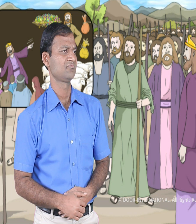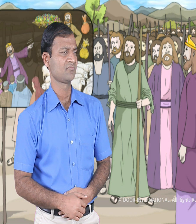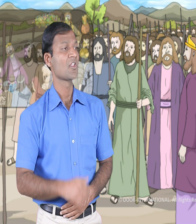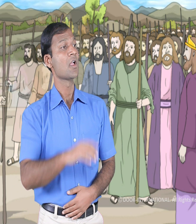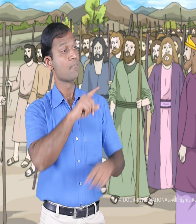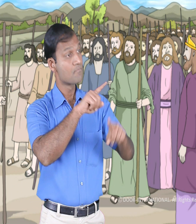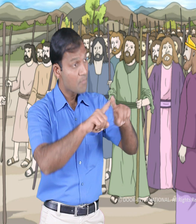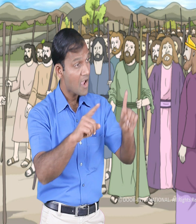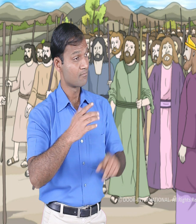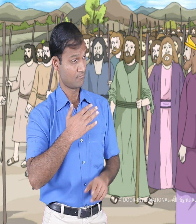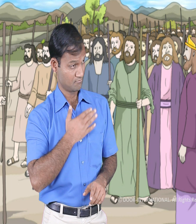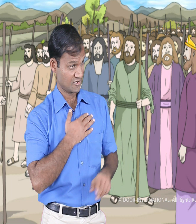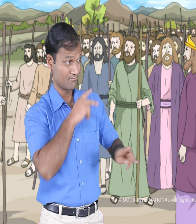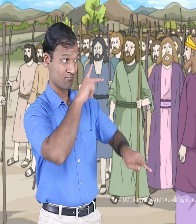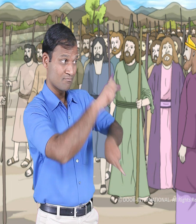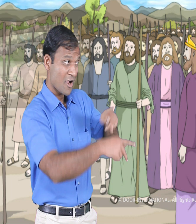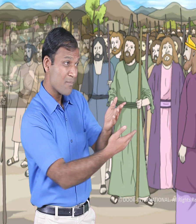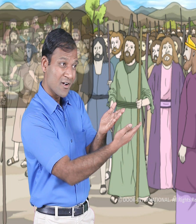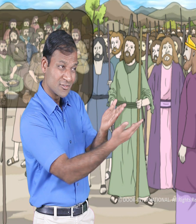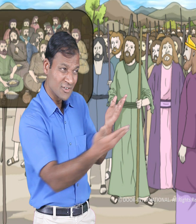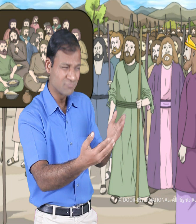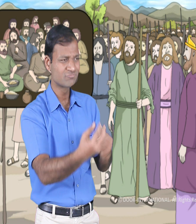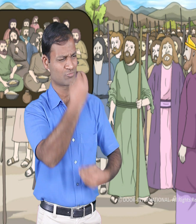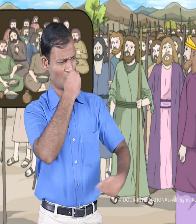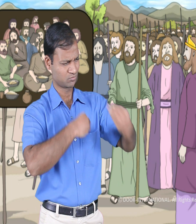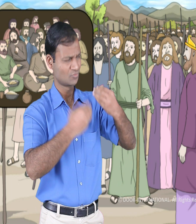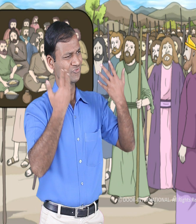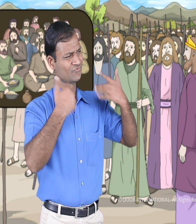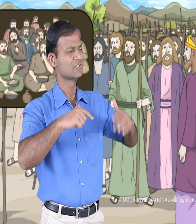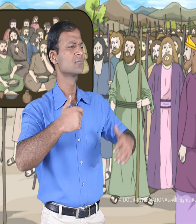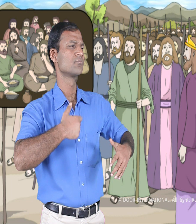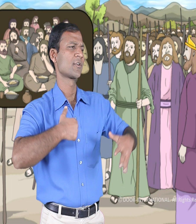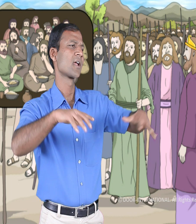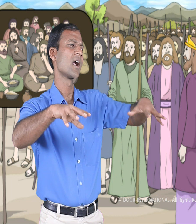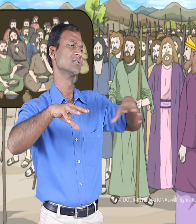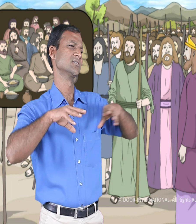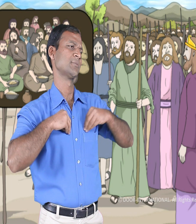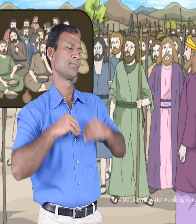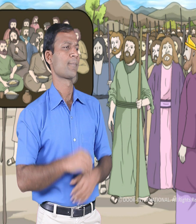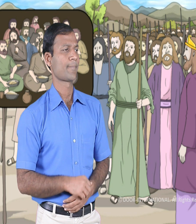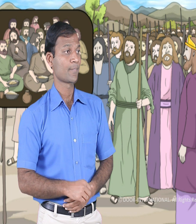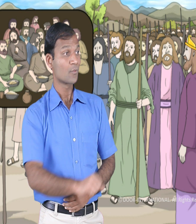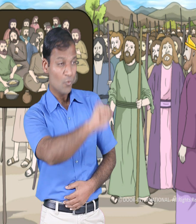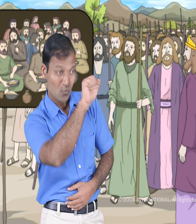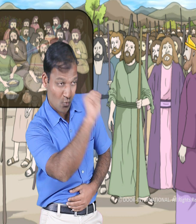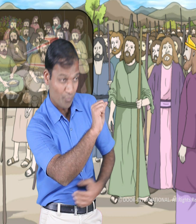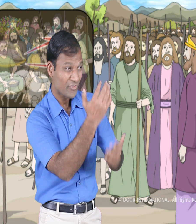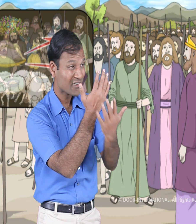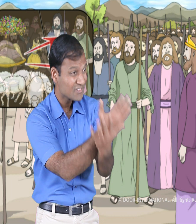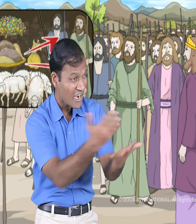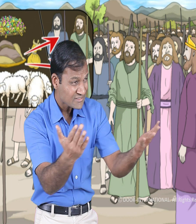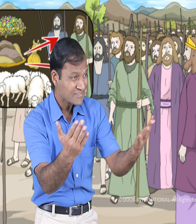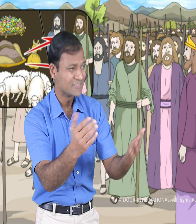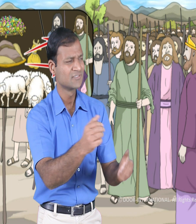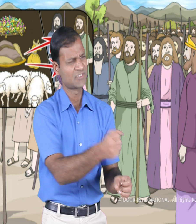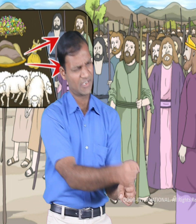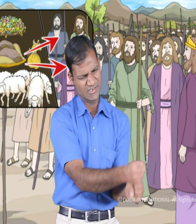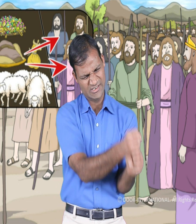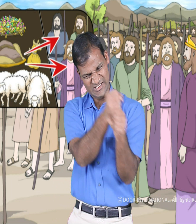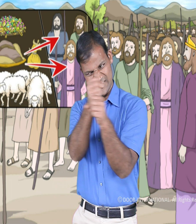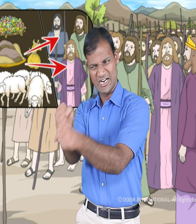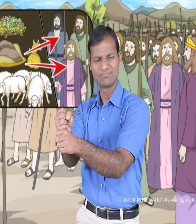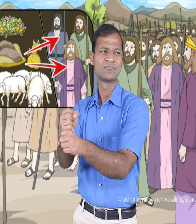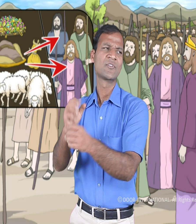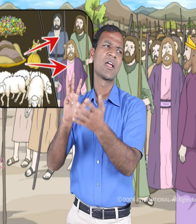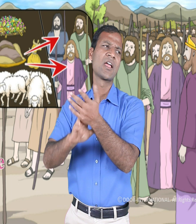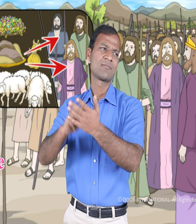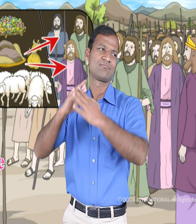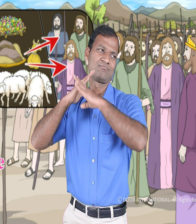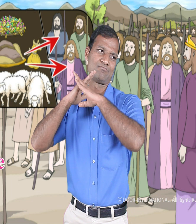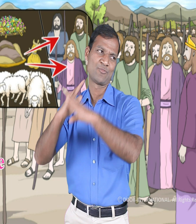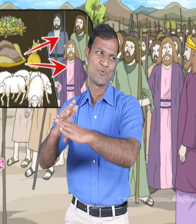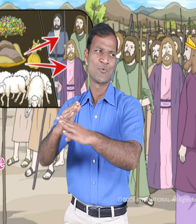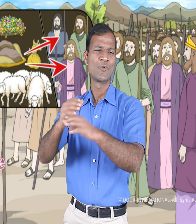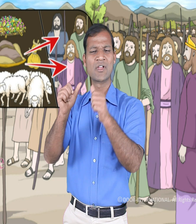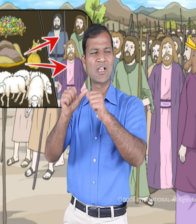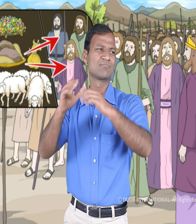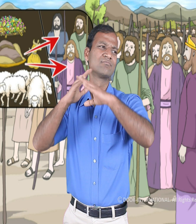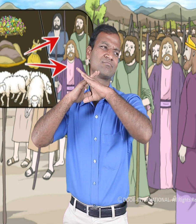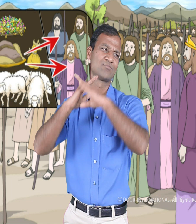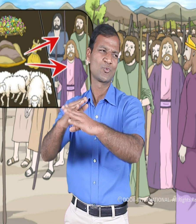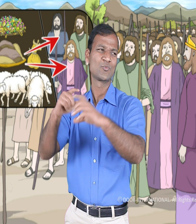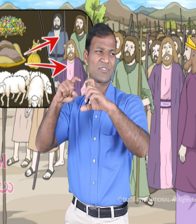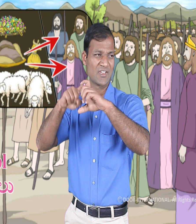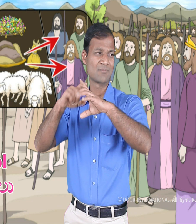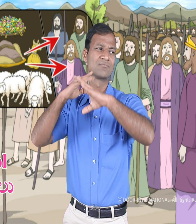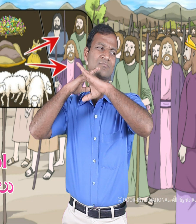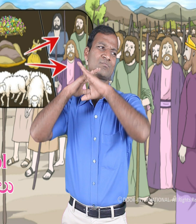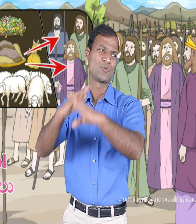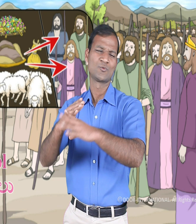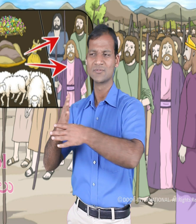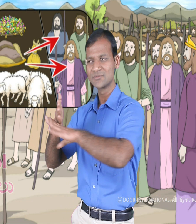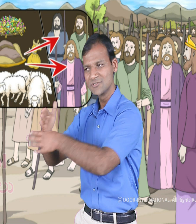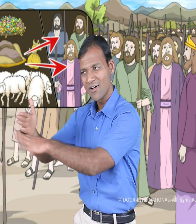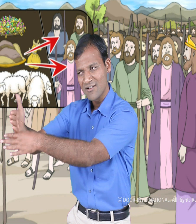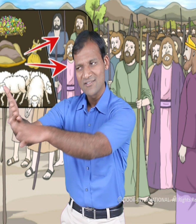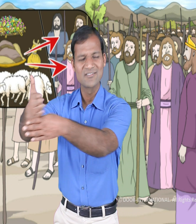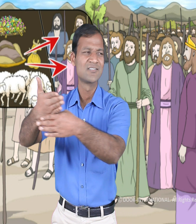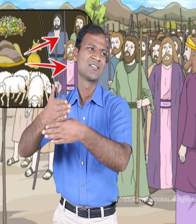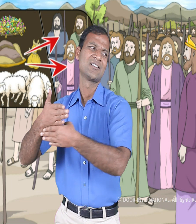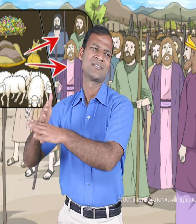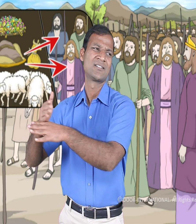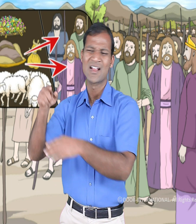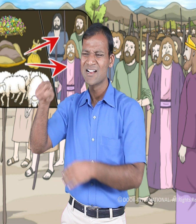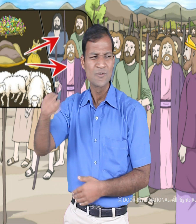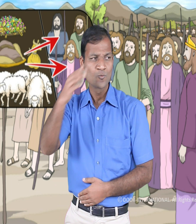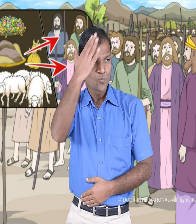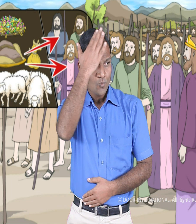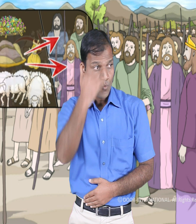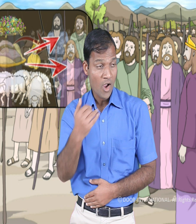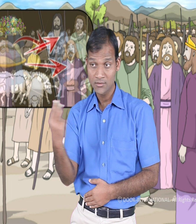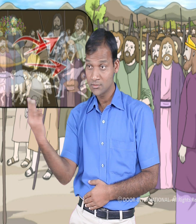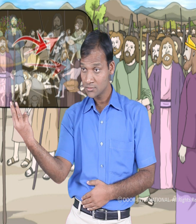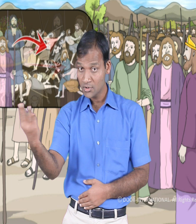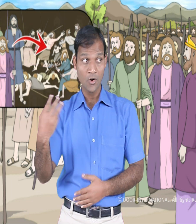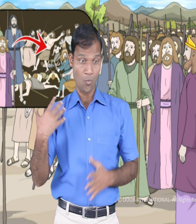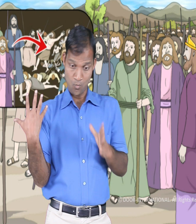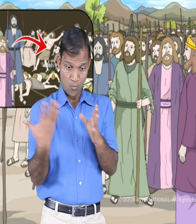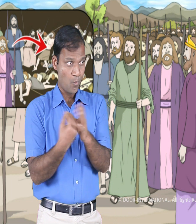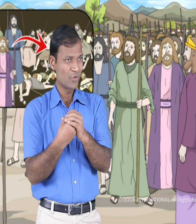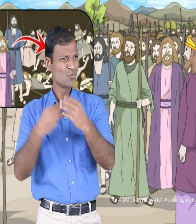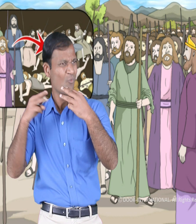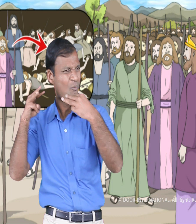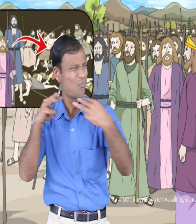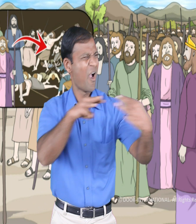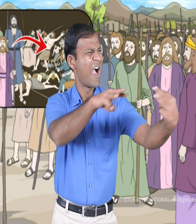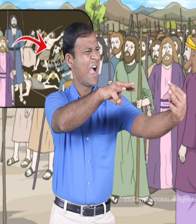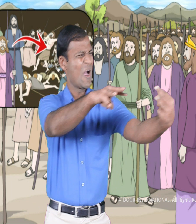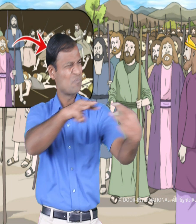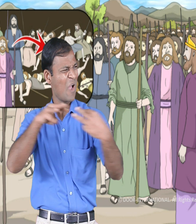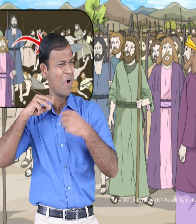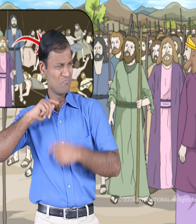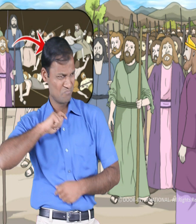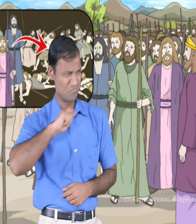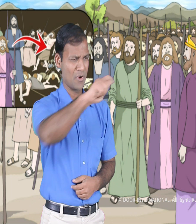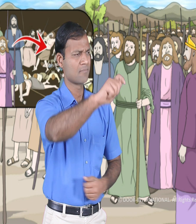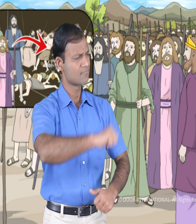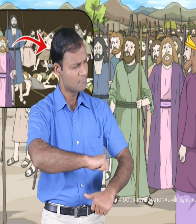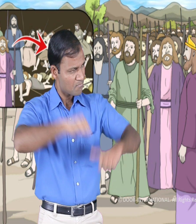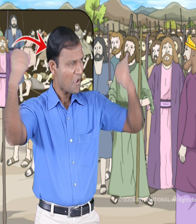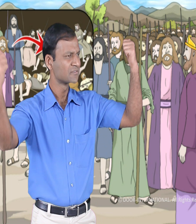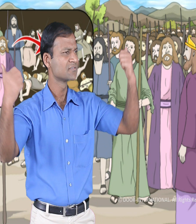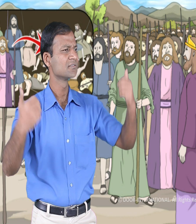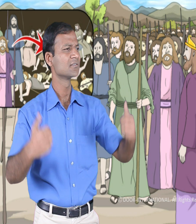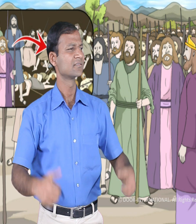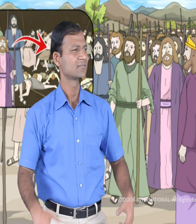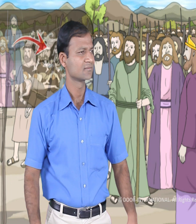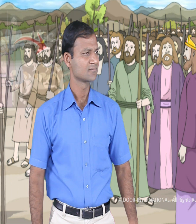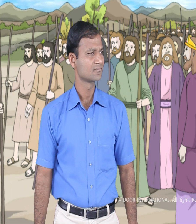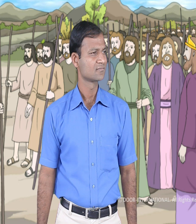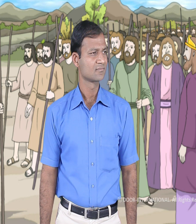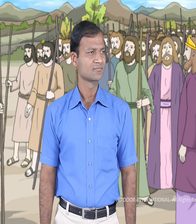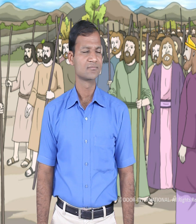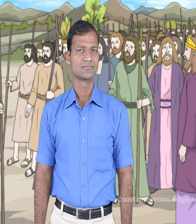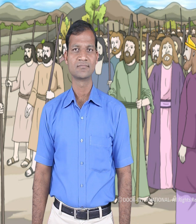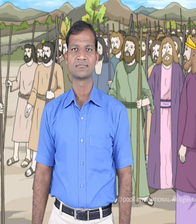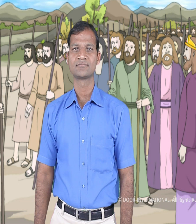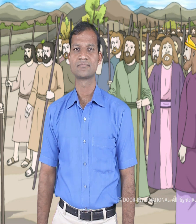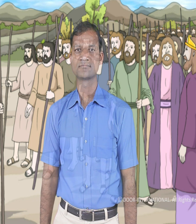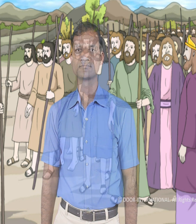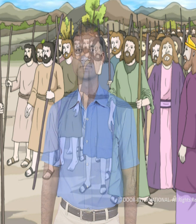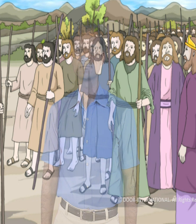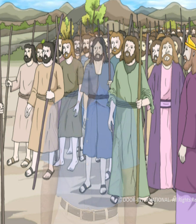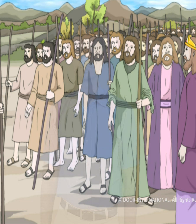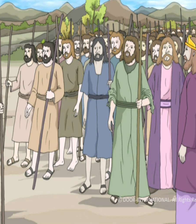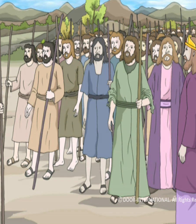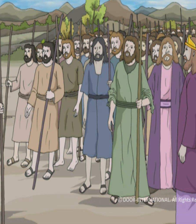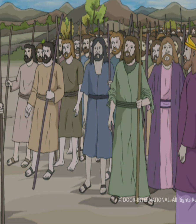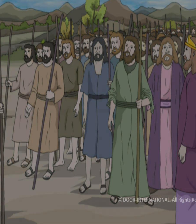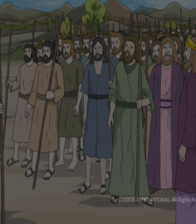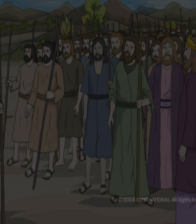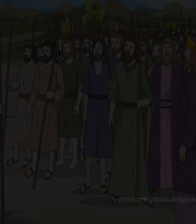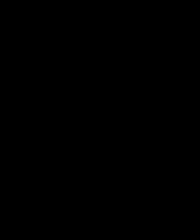I will accept nothing but what my men have eaten and the share for the men who went with me—Aner, Eshcol, and Mamre. They may take their portion.”